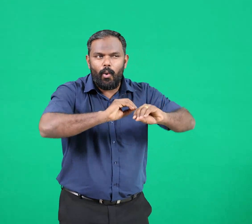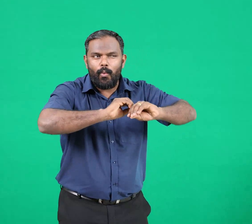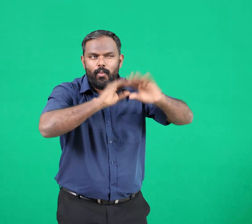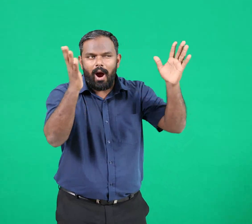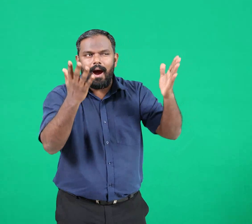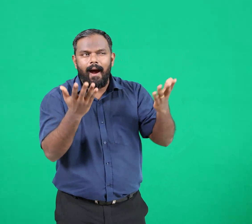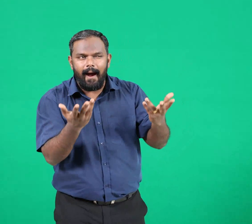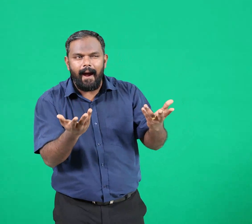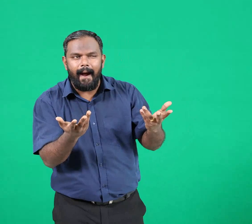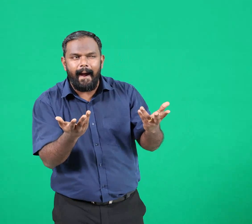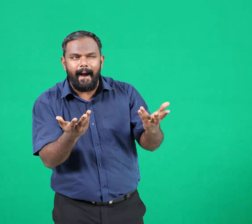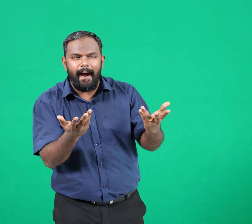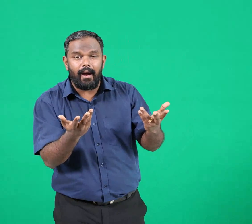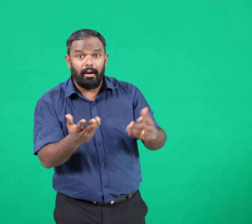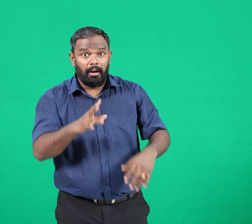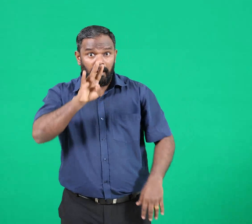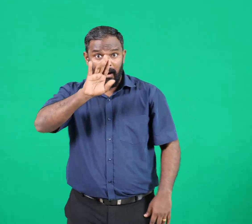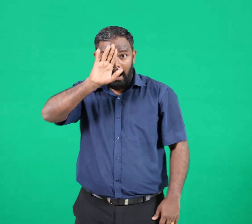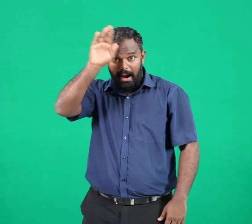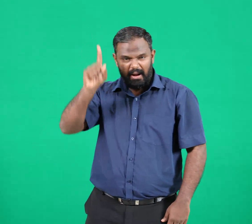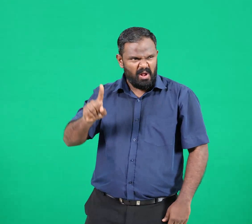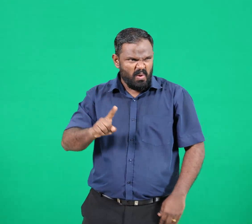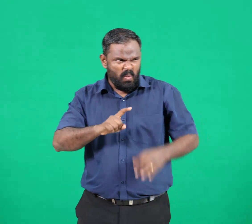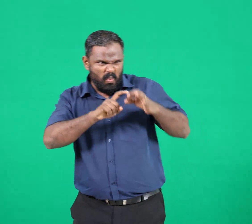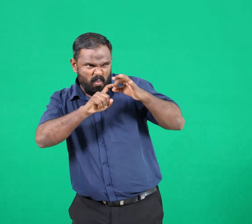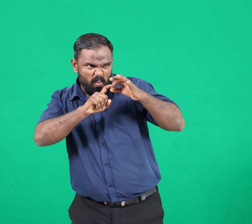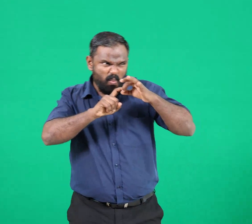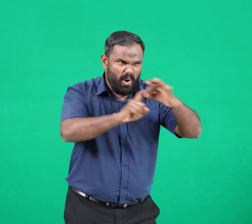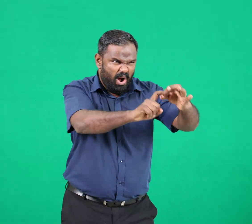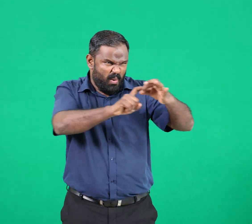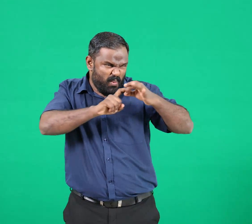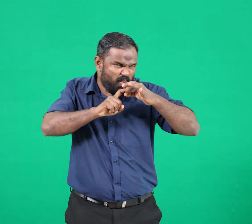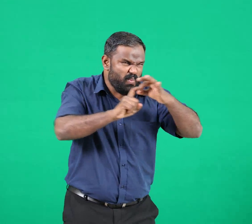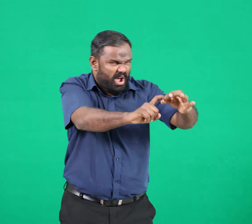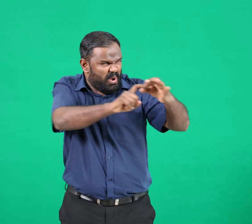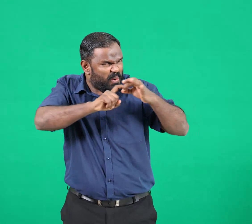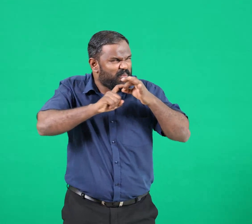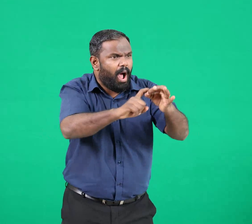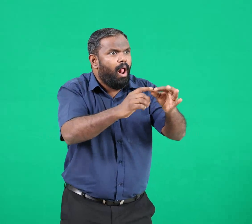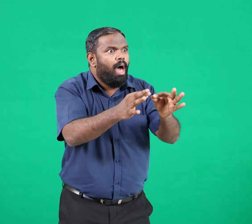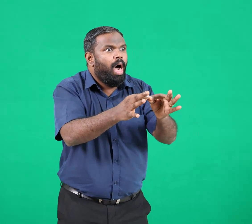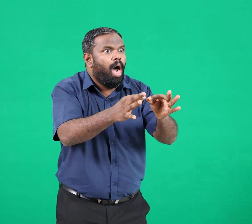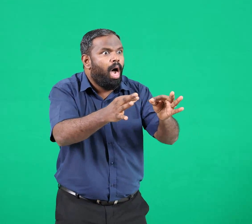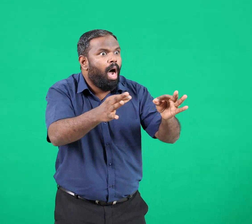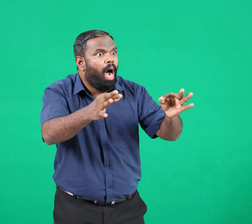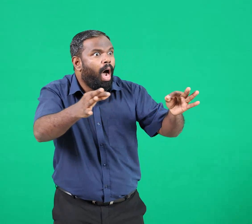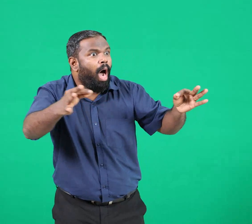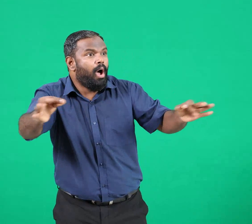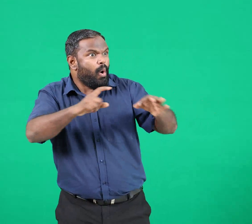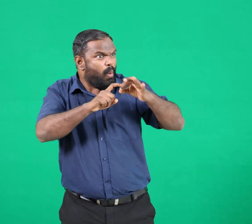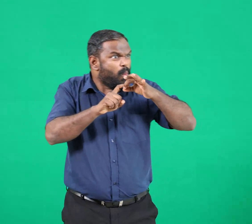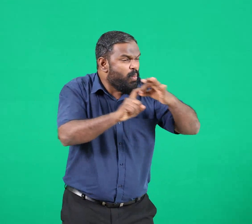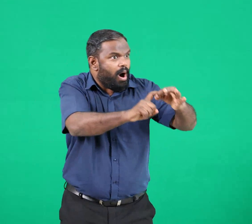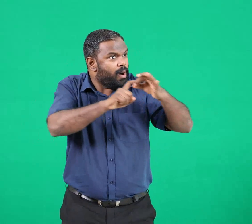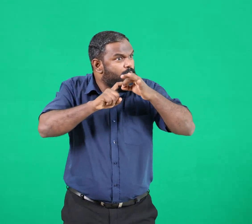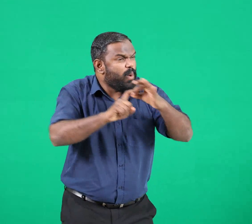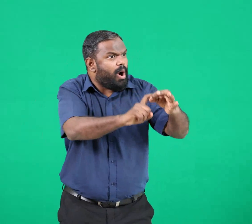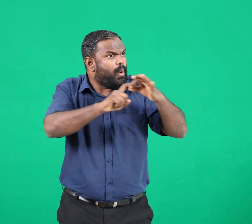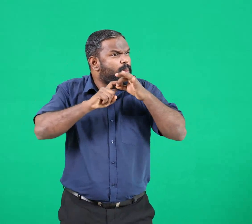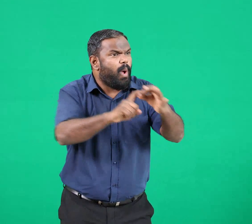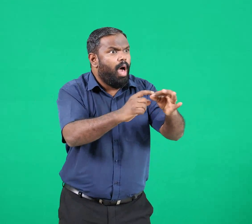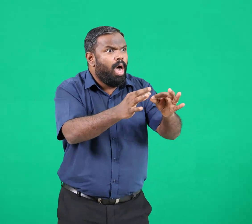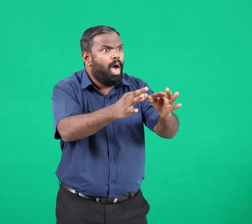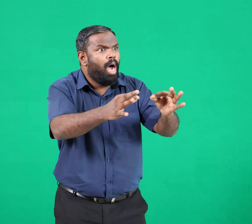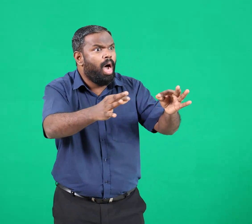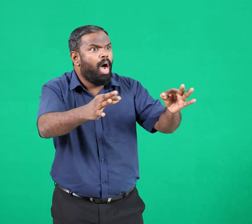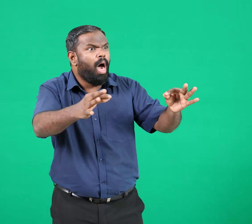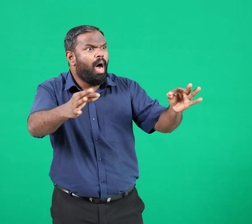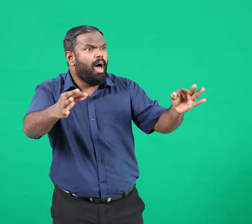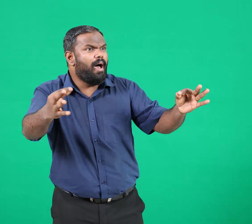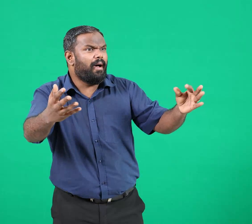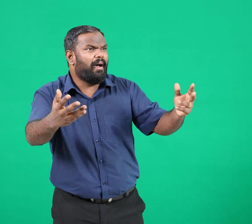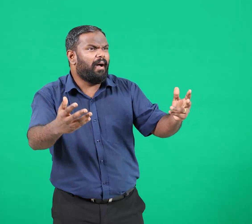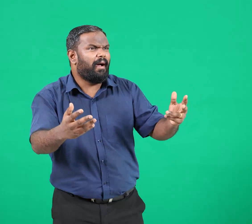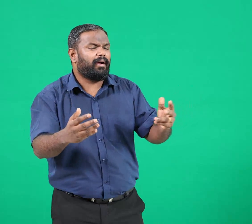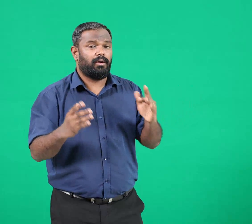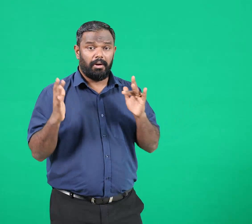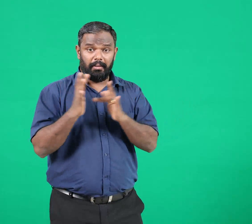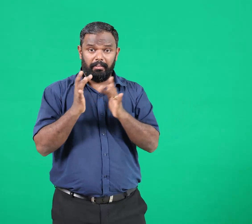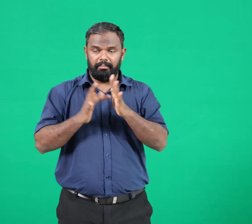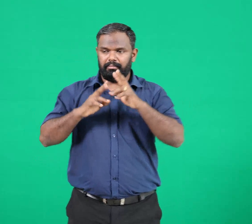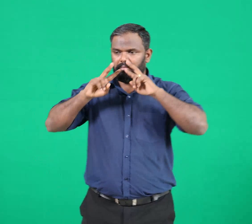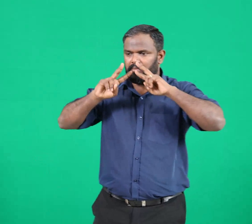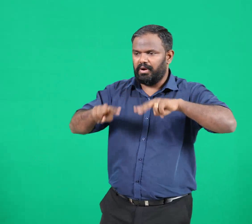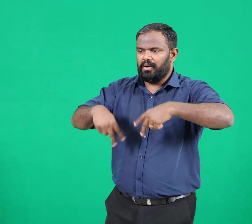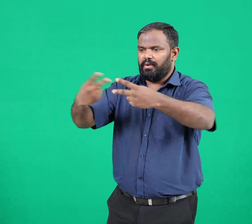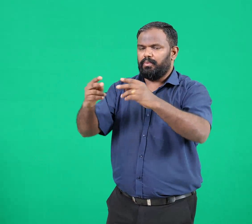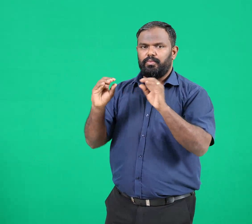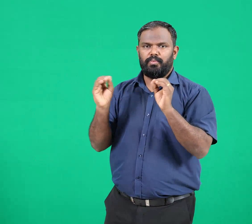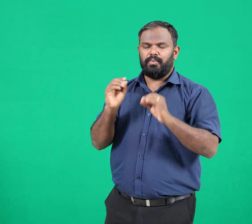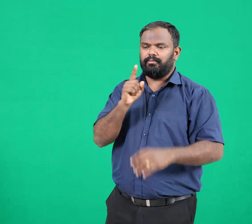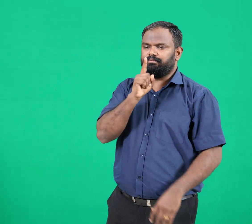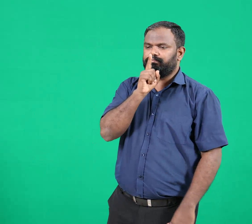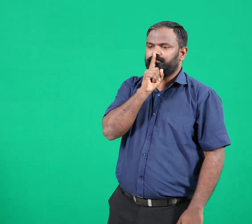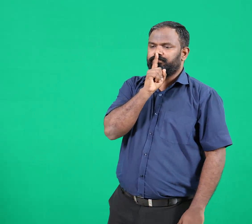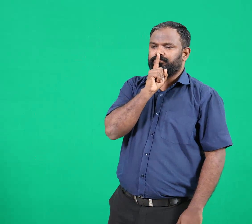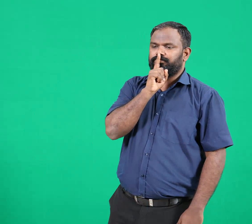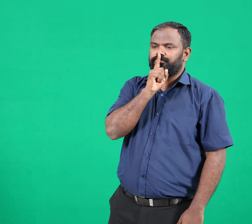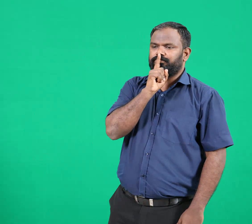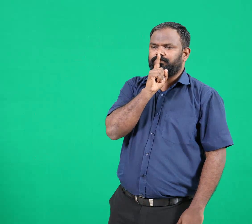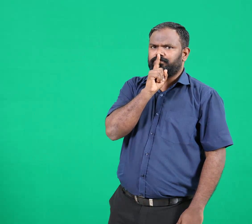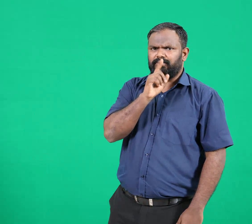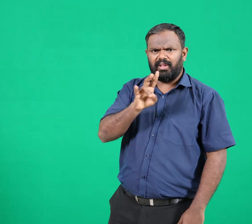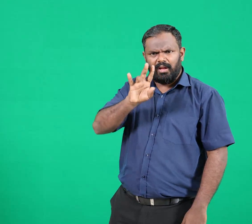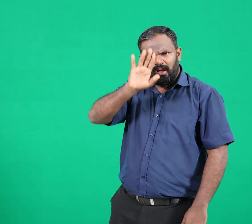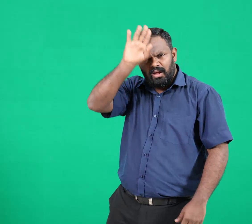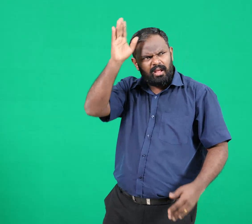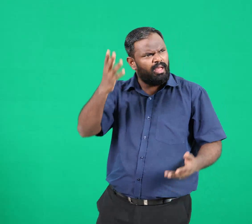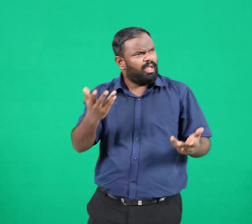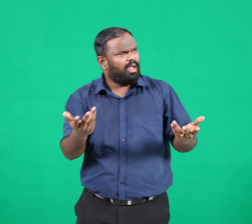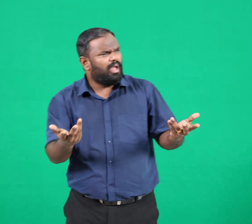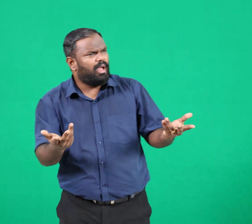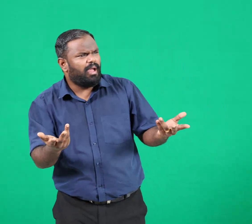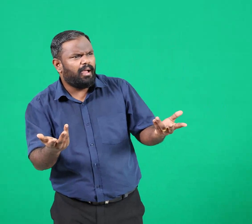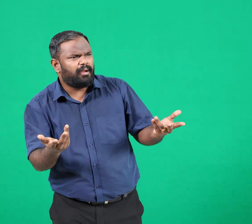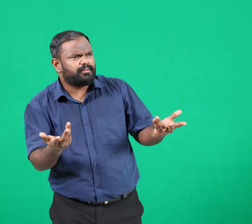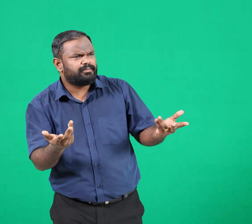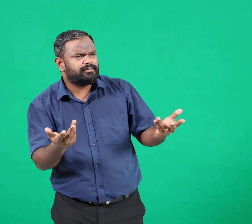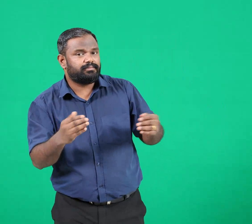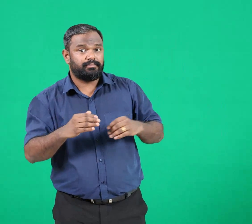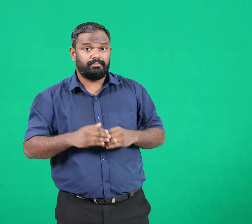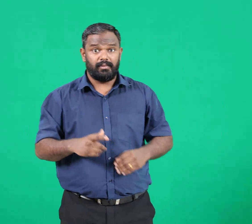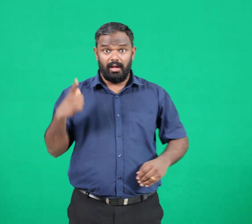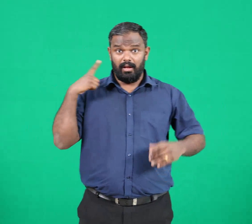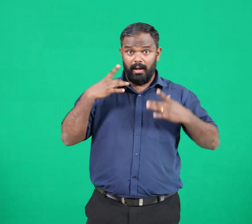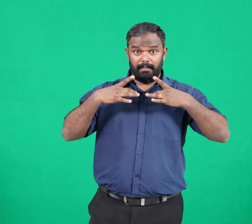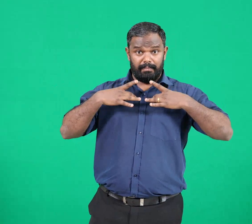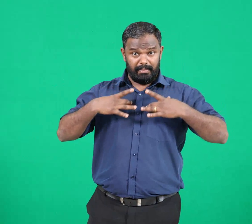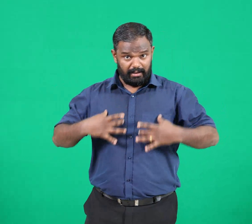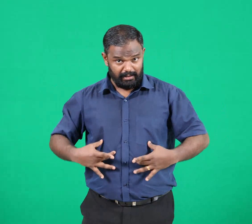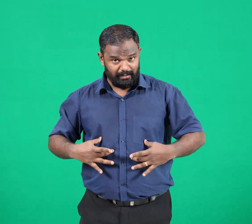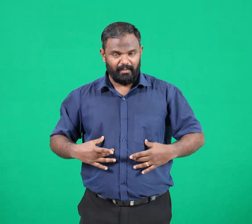Herod questioned Jesus at great length, but He gave no answer.